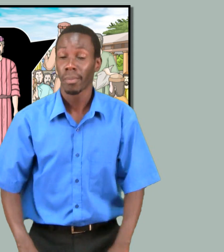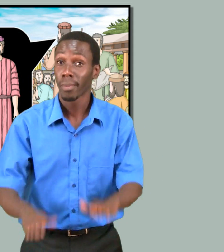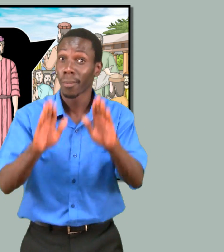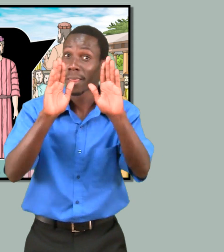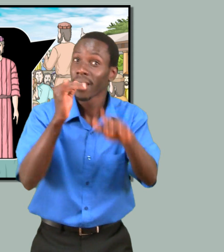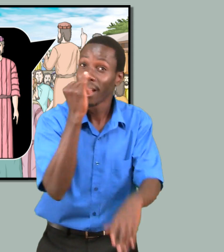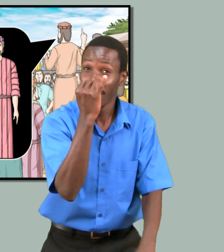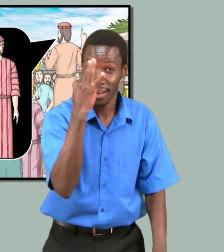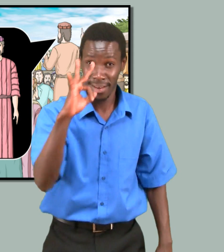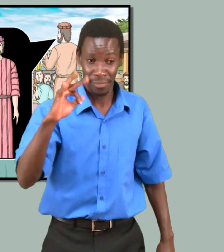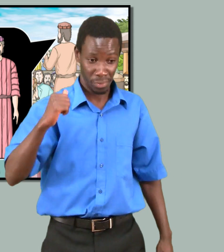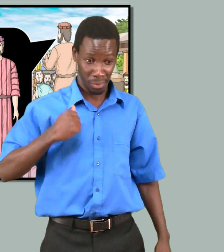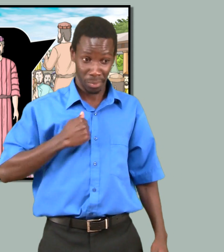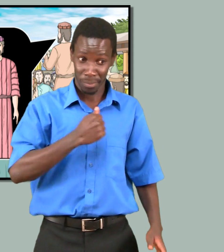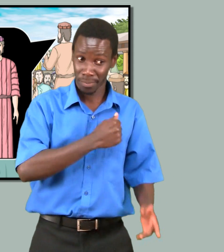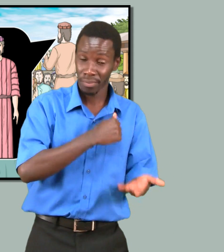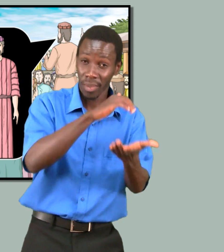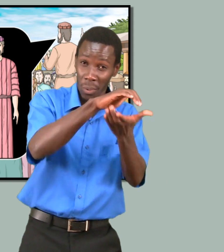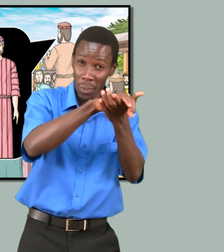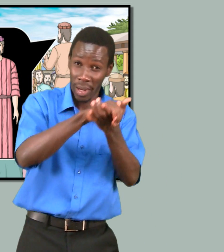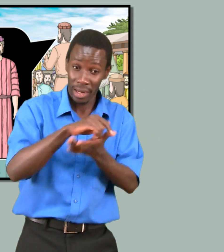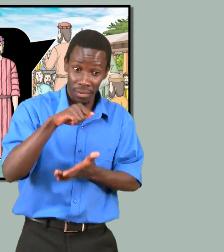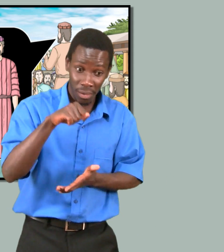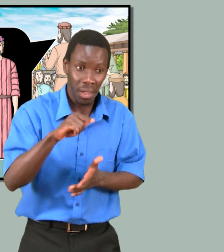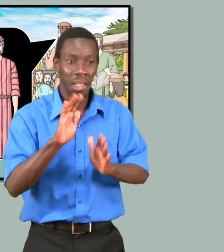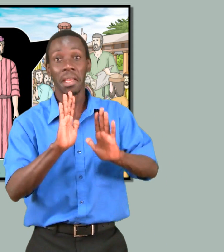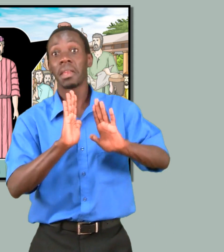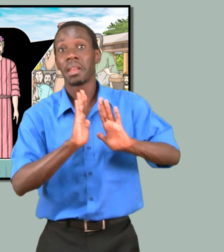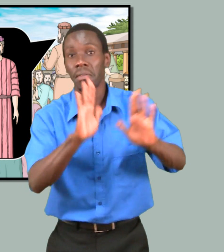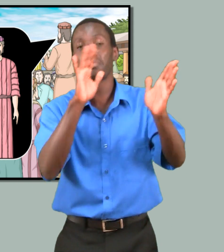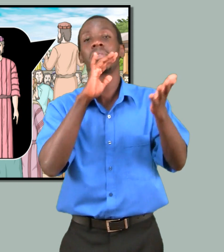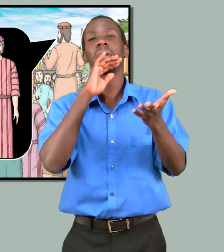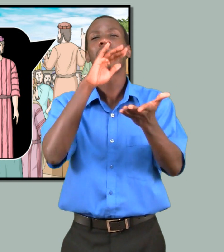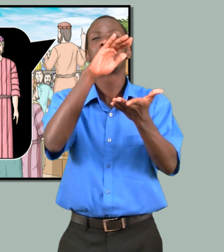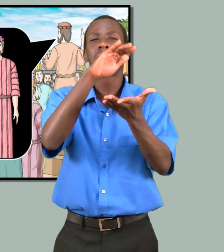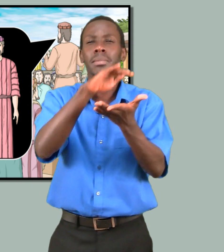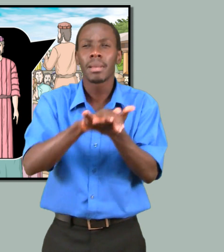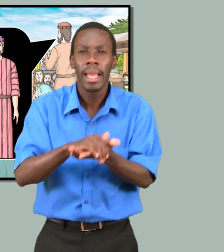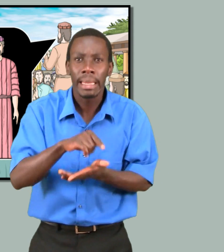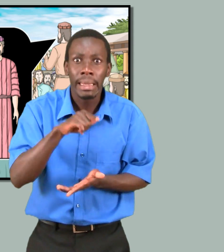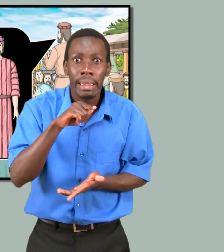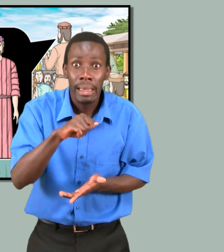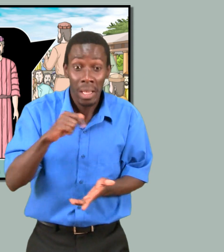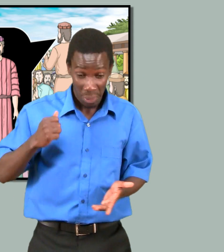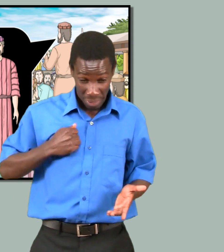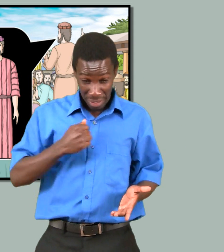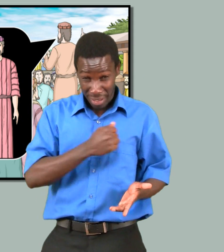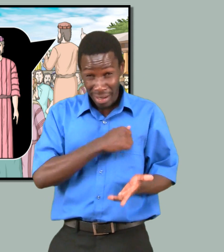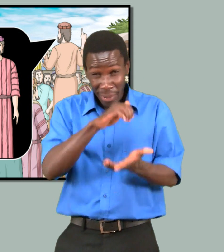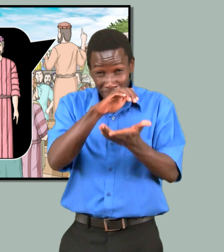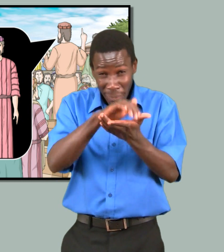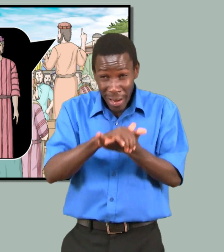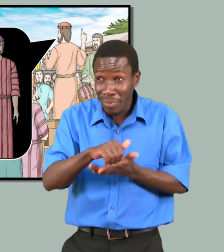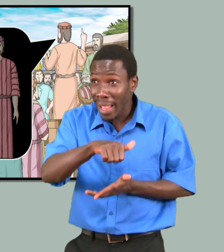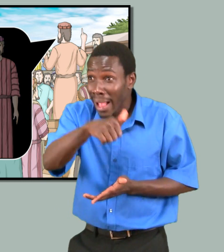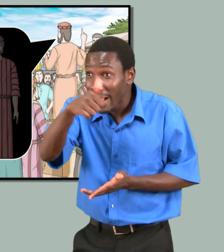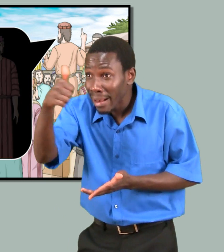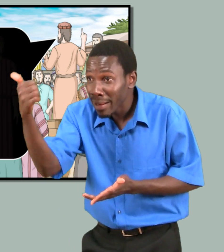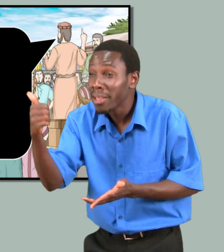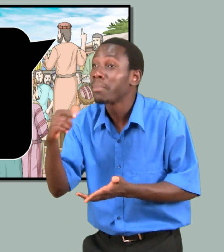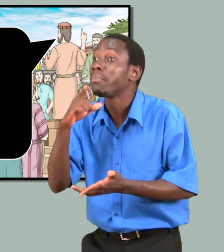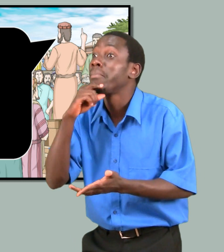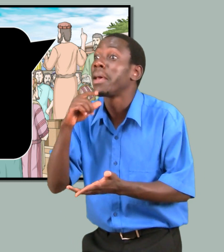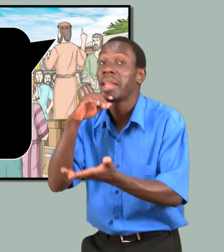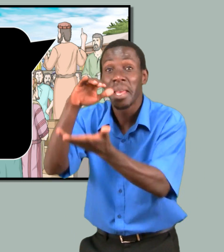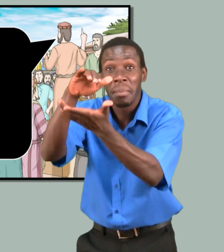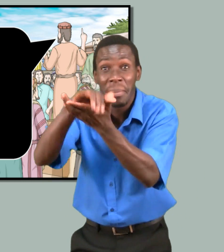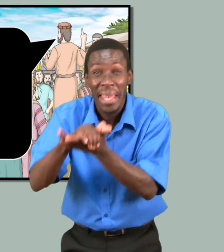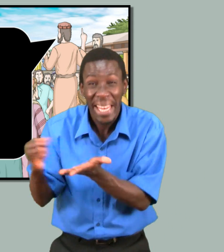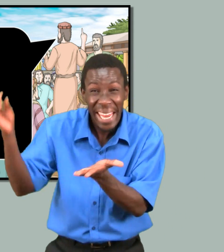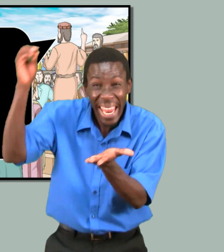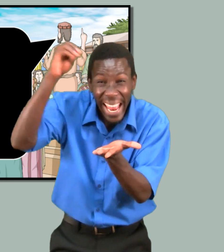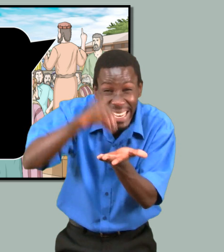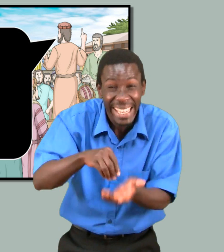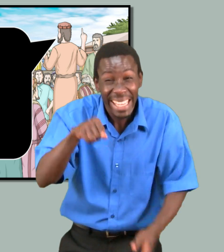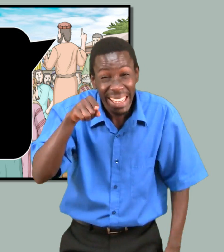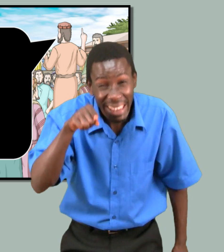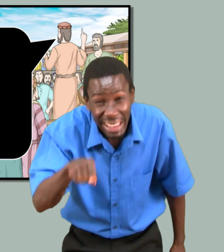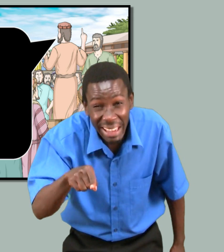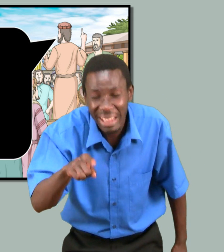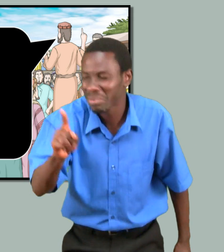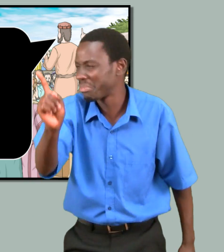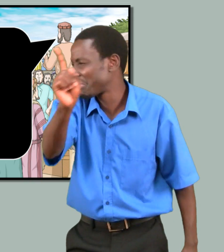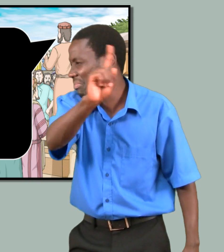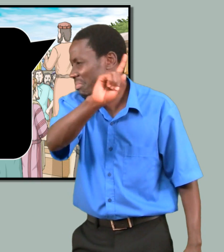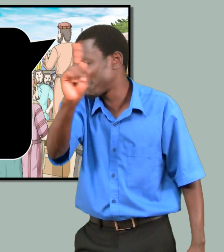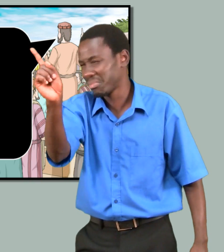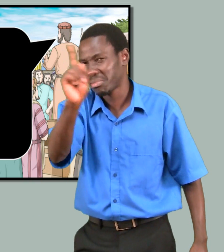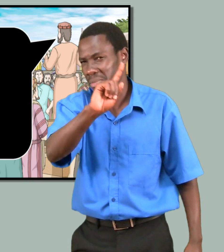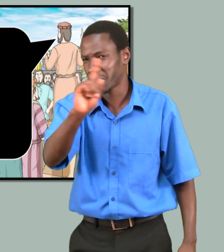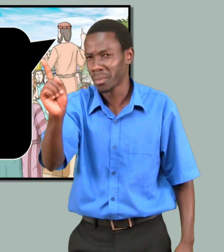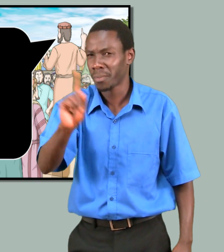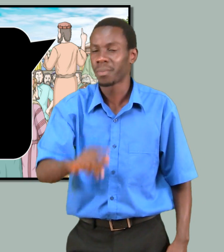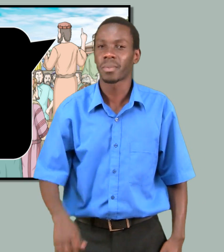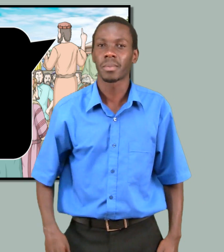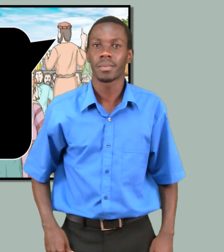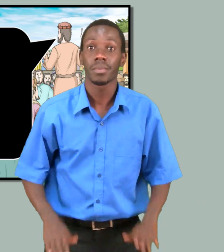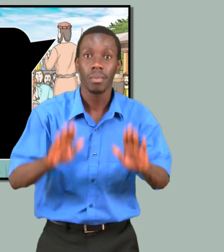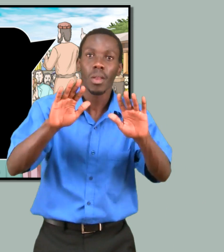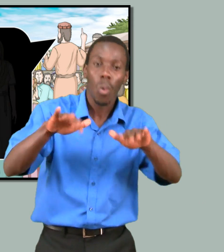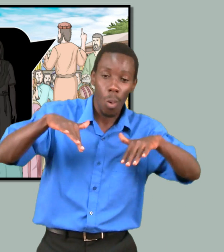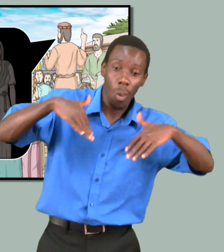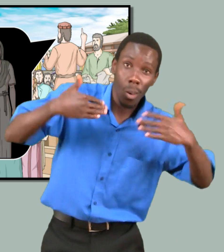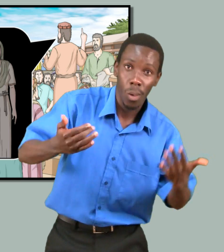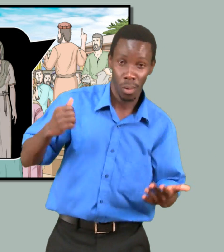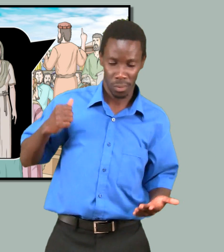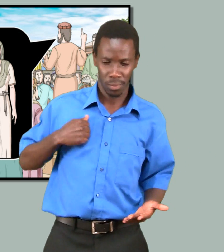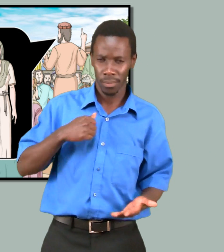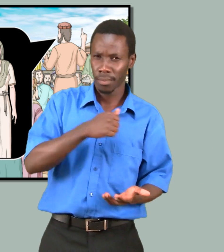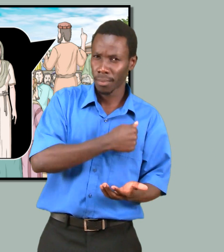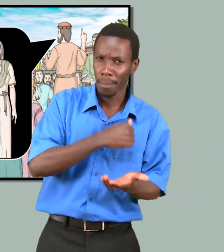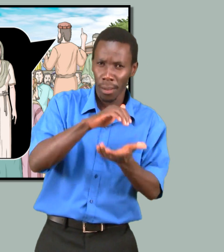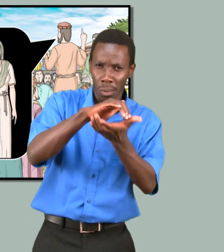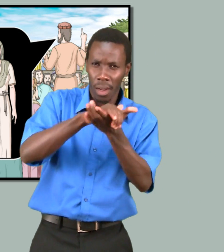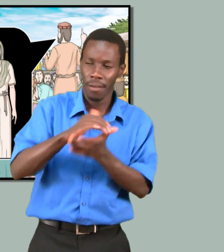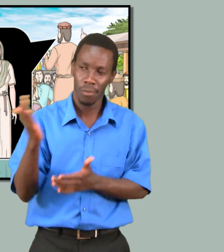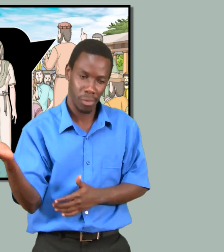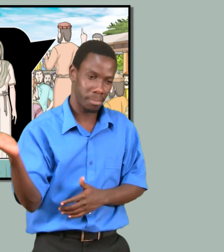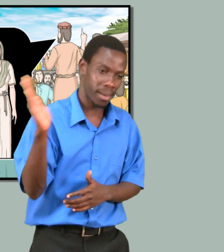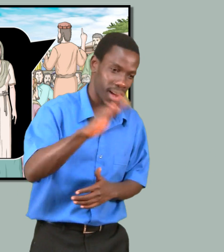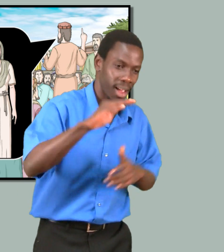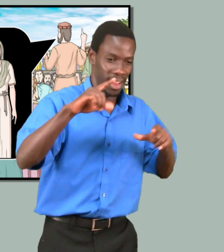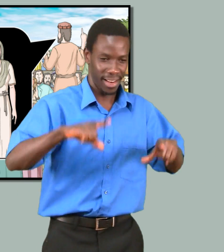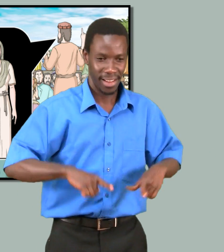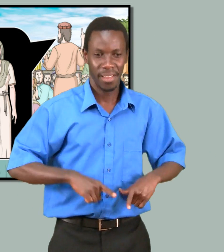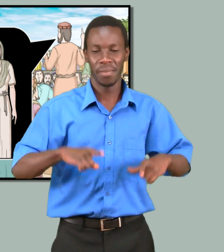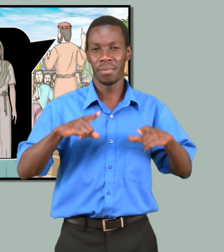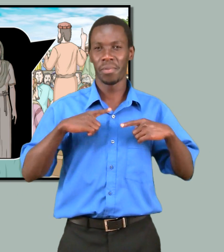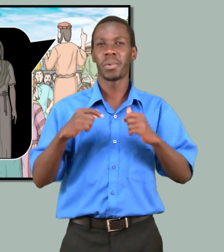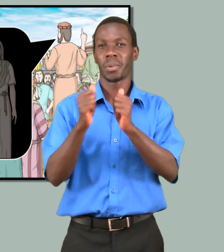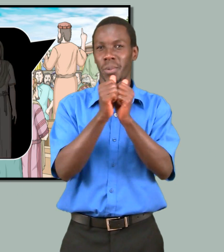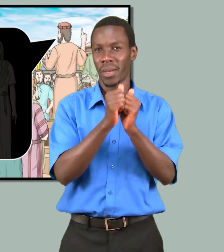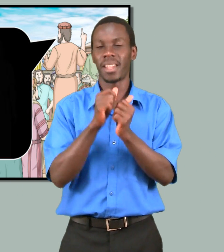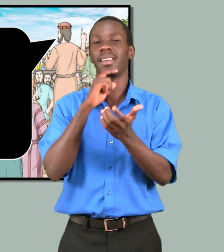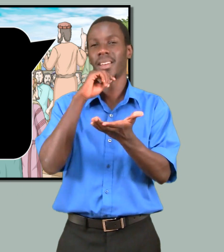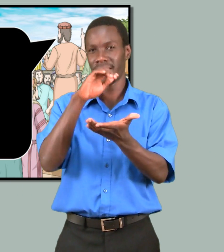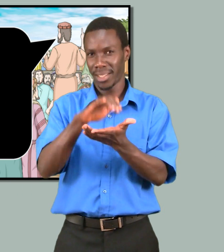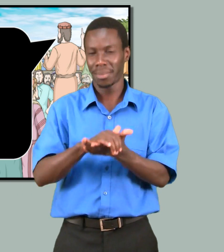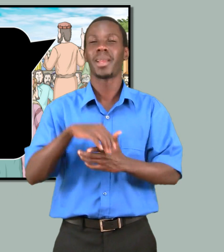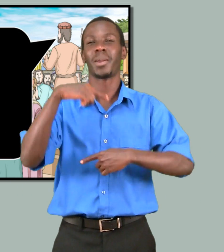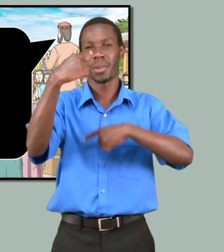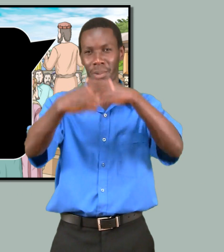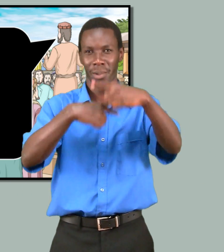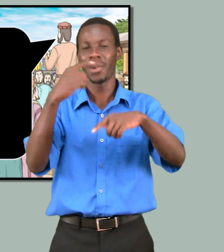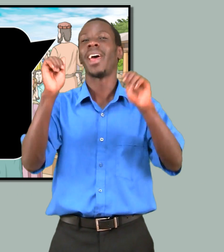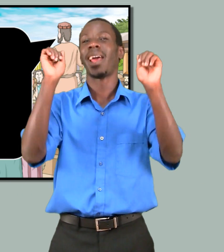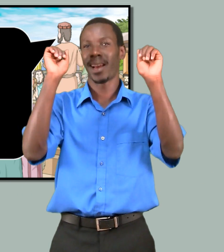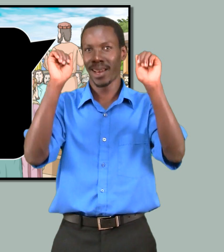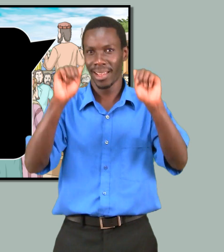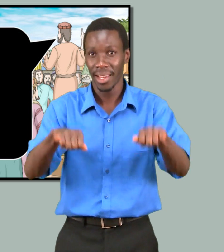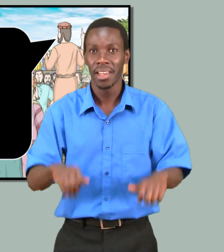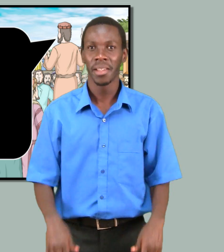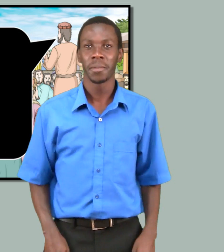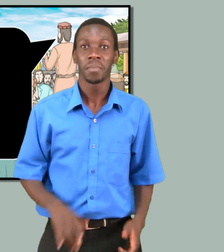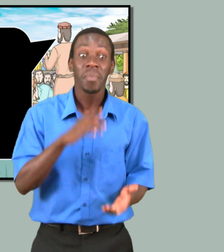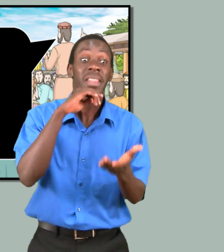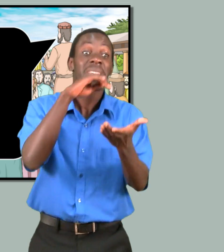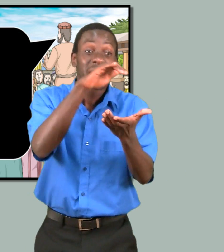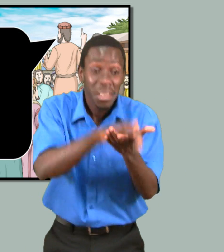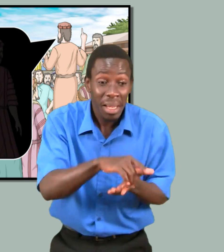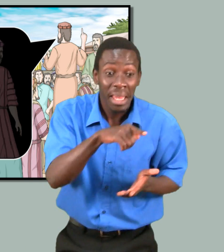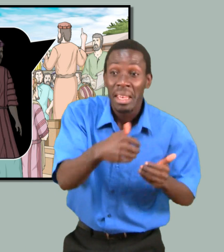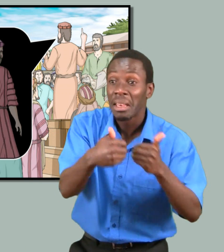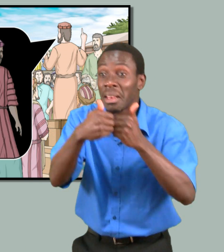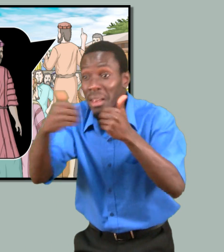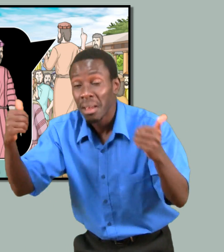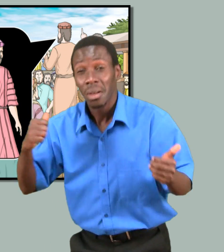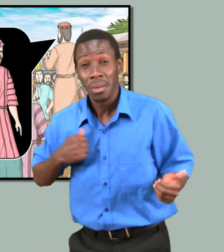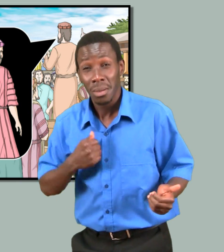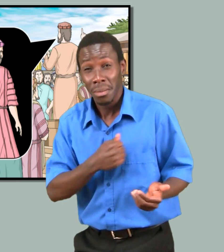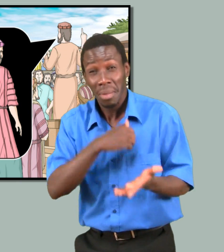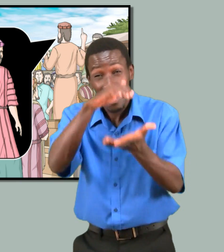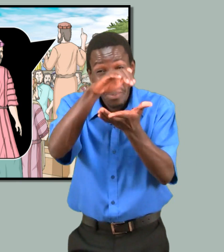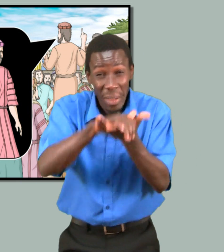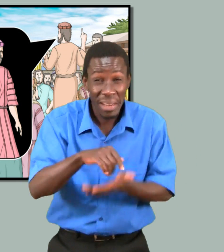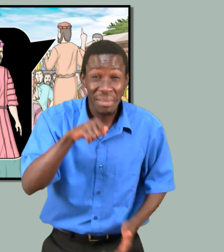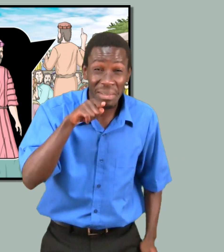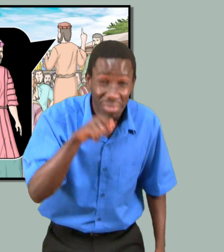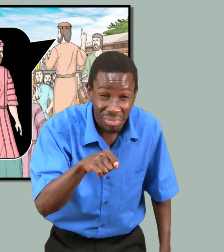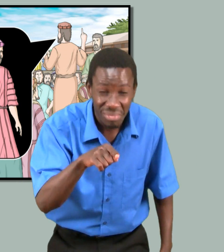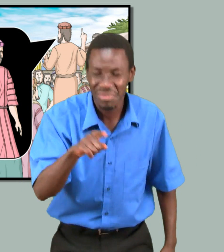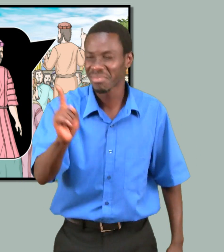But if she does, she must remain unmarried or else be reconciled to her husband.